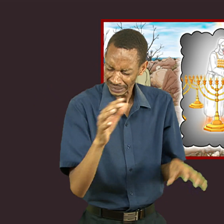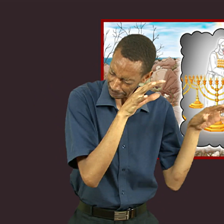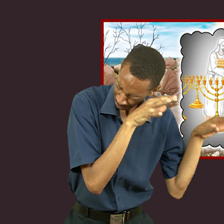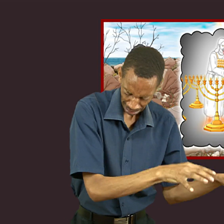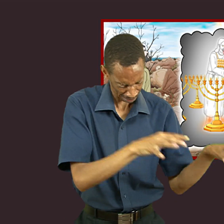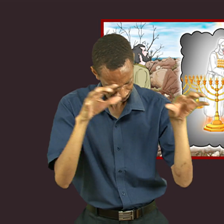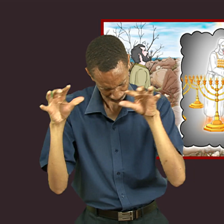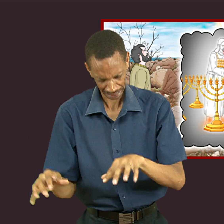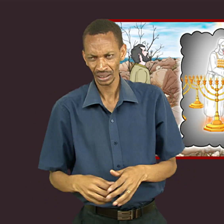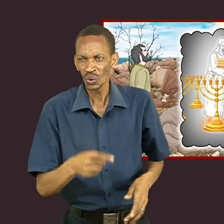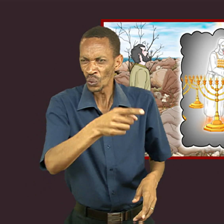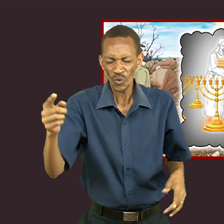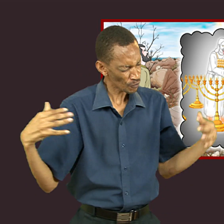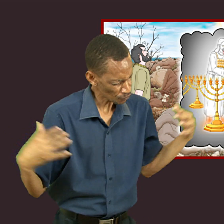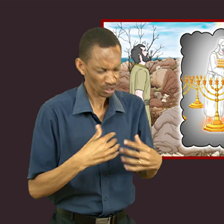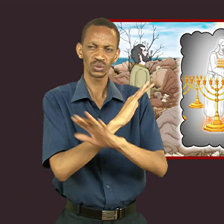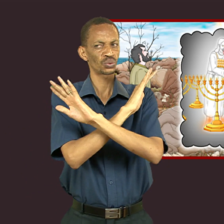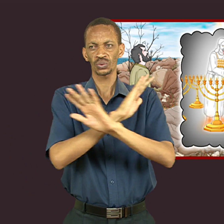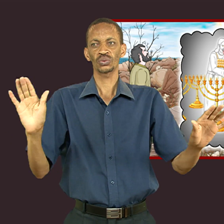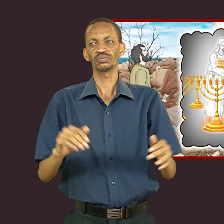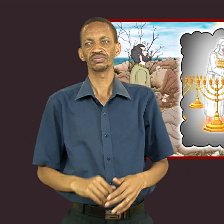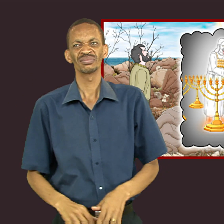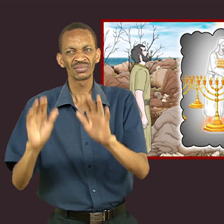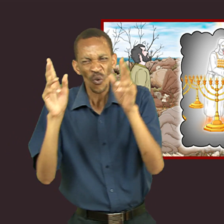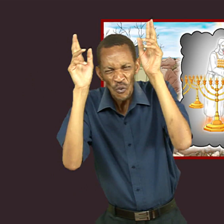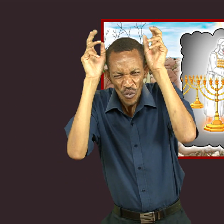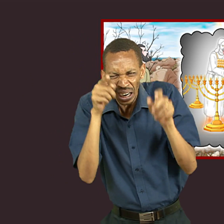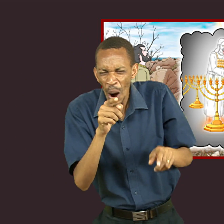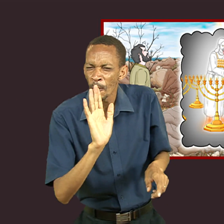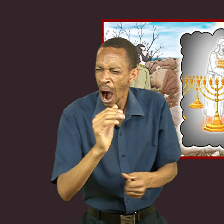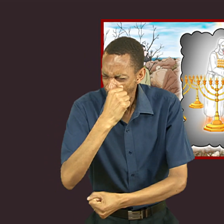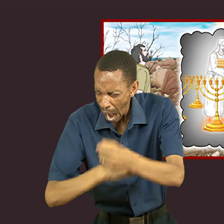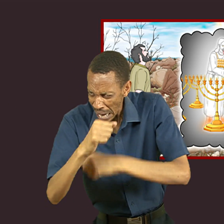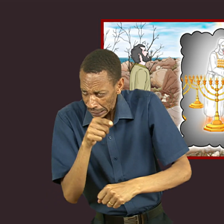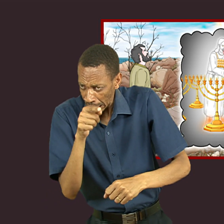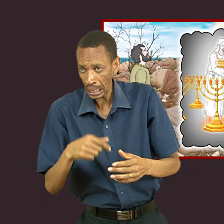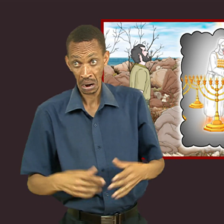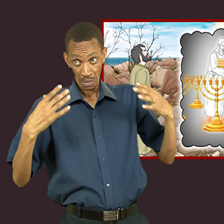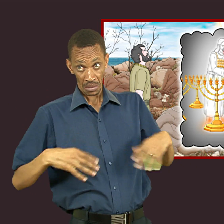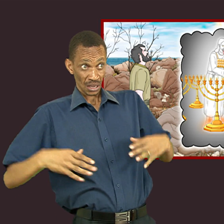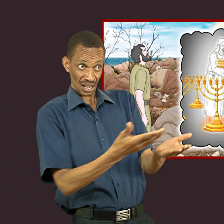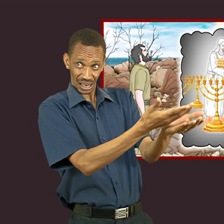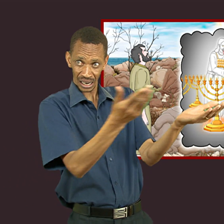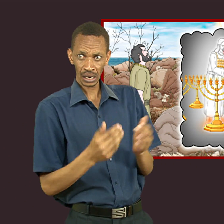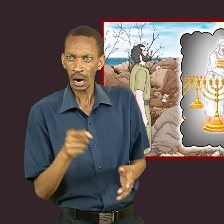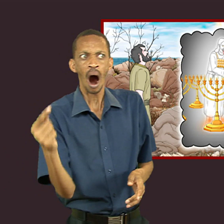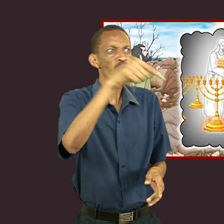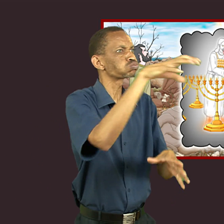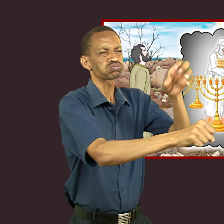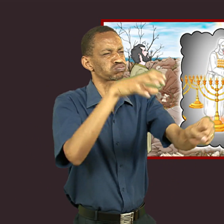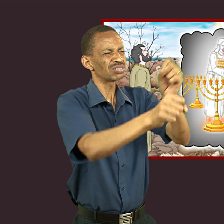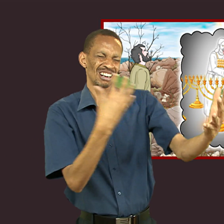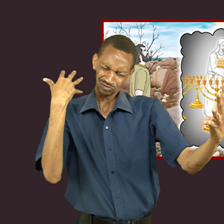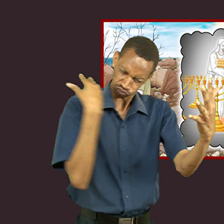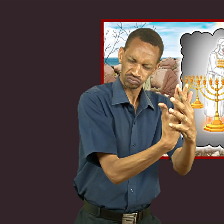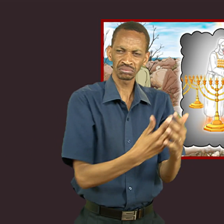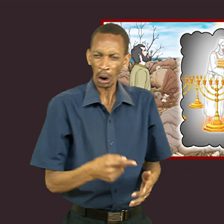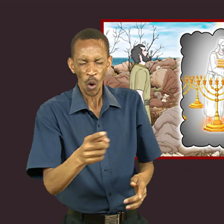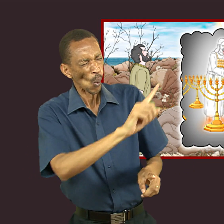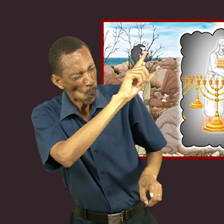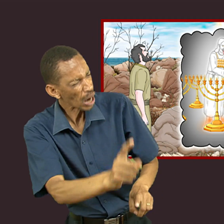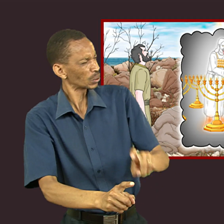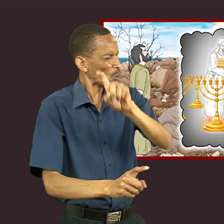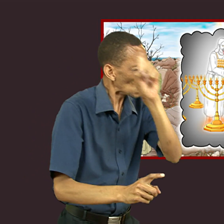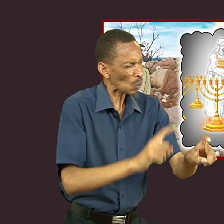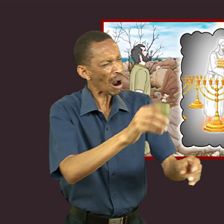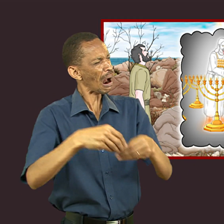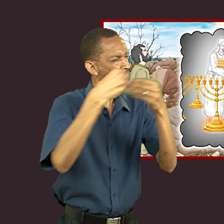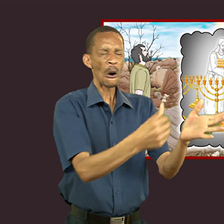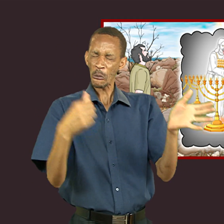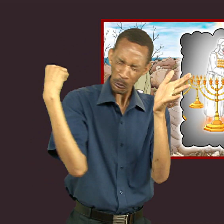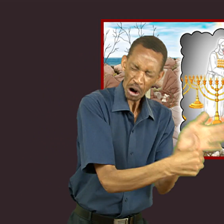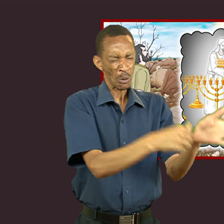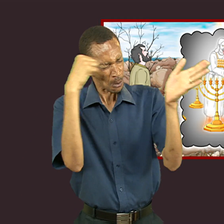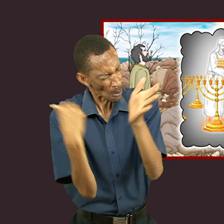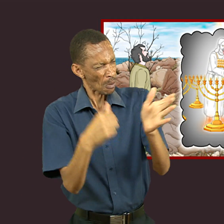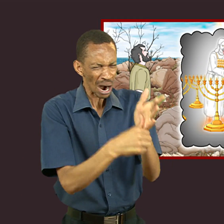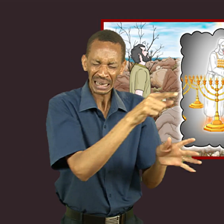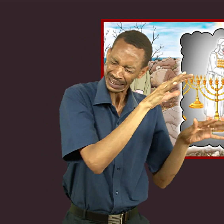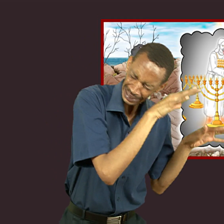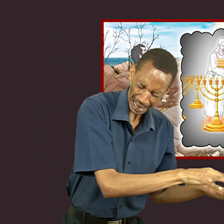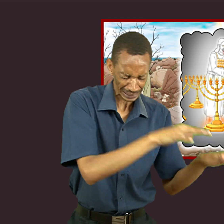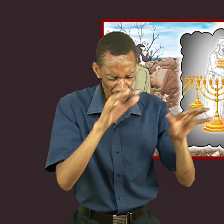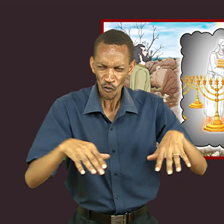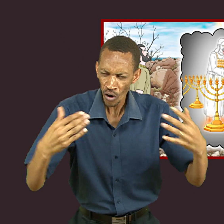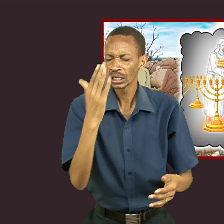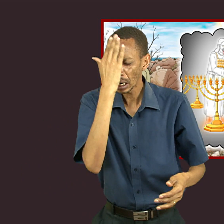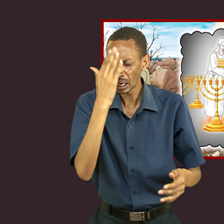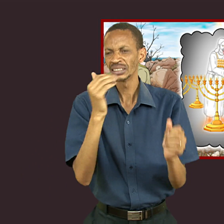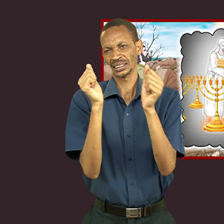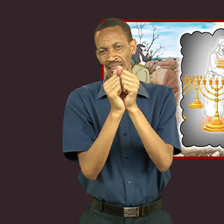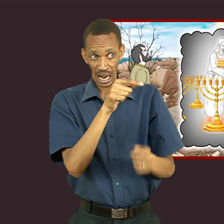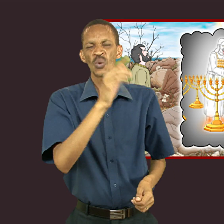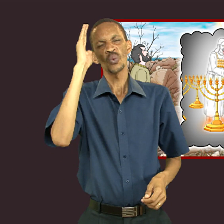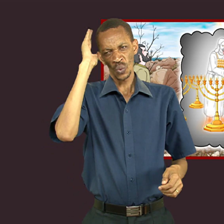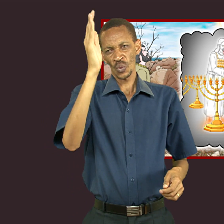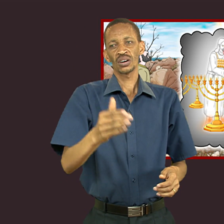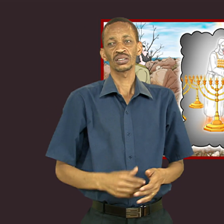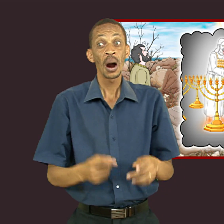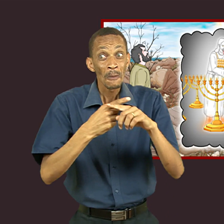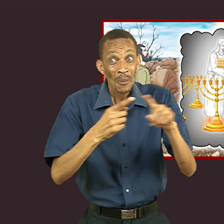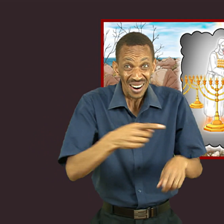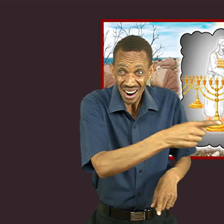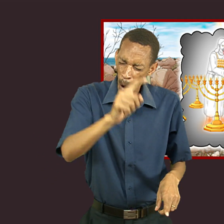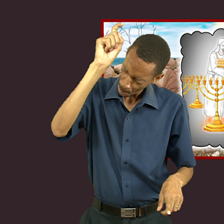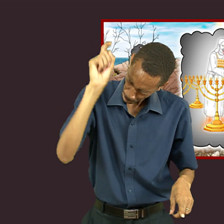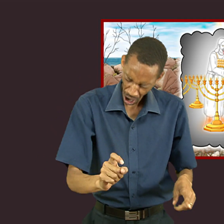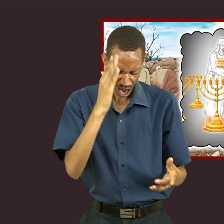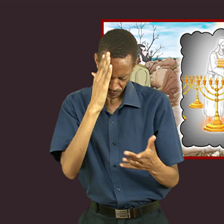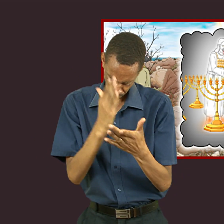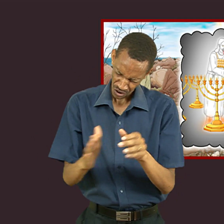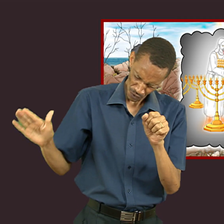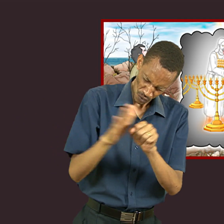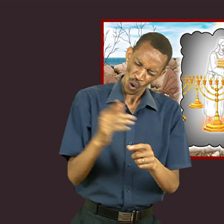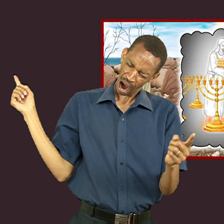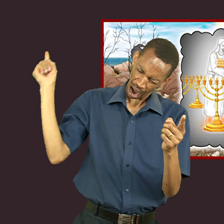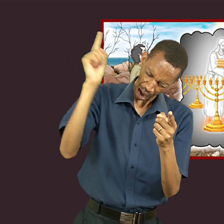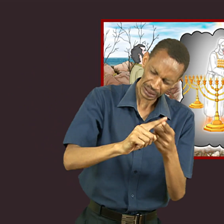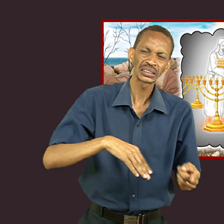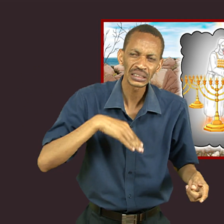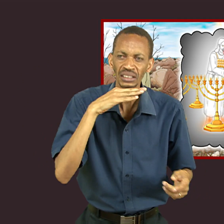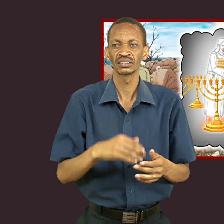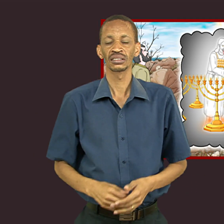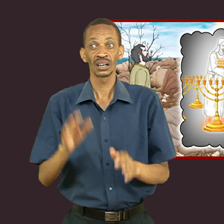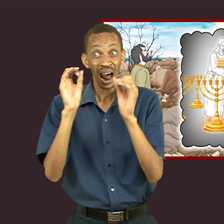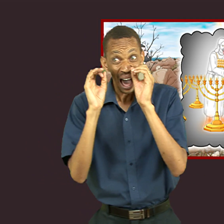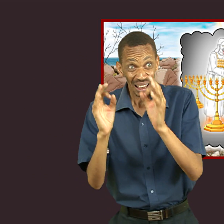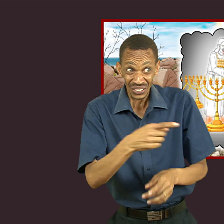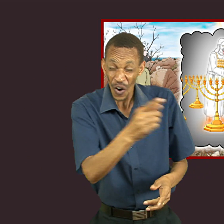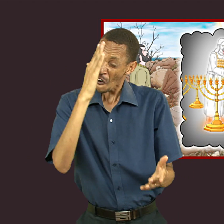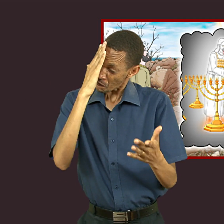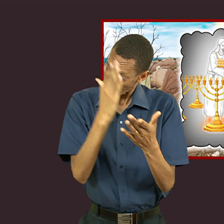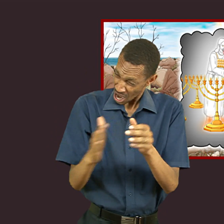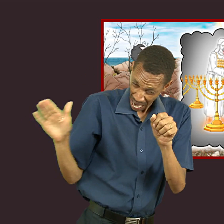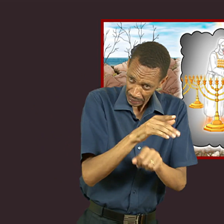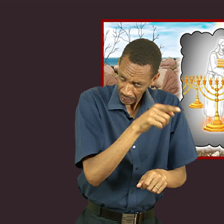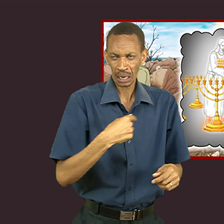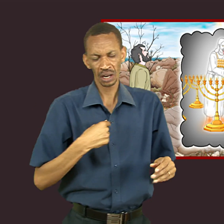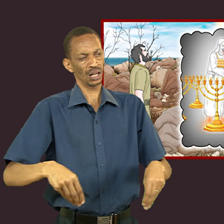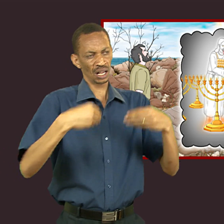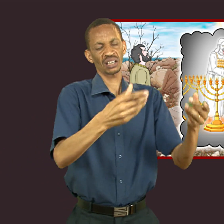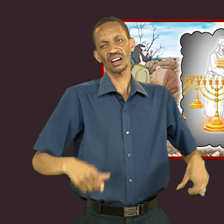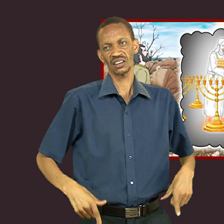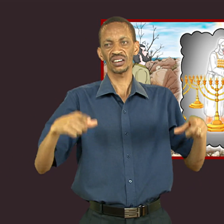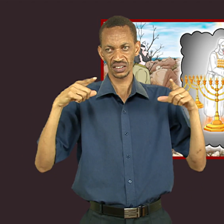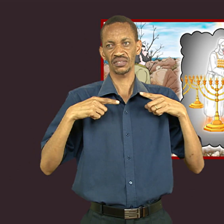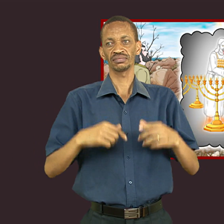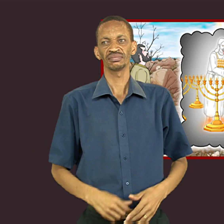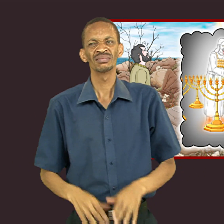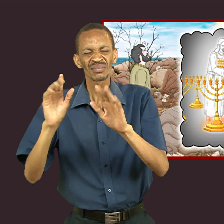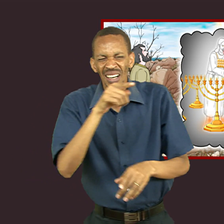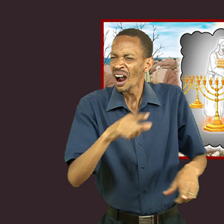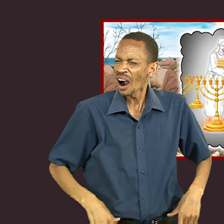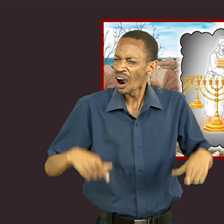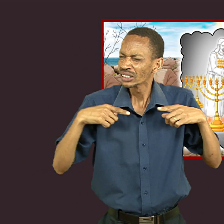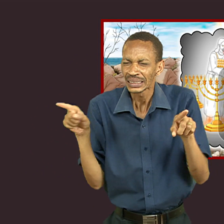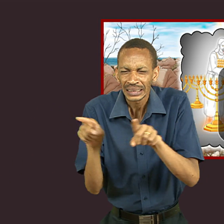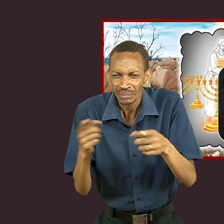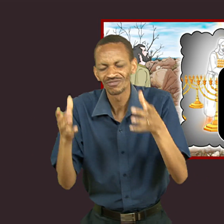Look, the devil is about to throw some of you into prison to test you, and you will suffer tribulation for ten days.